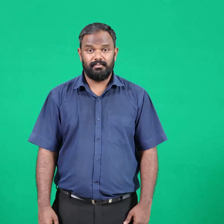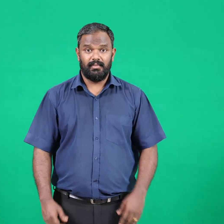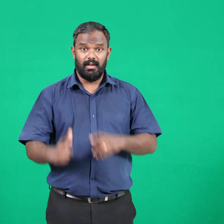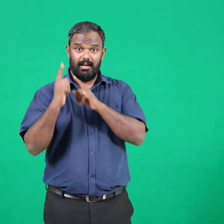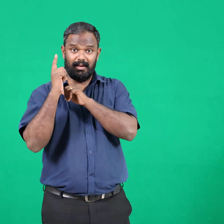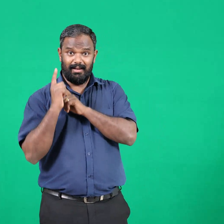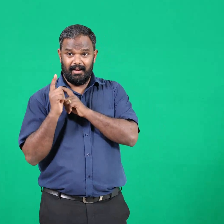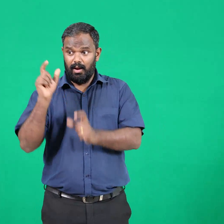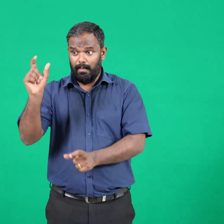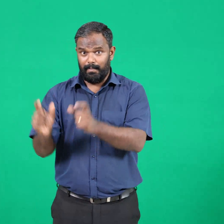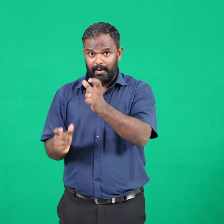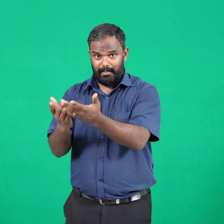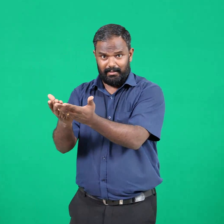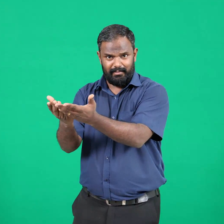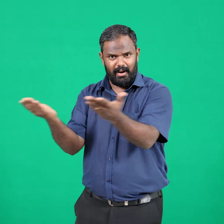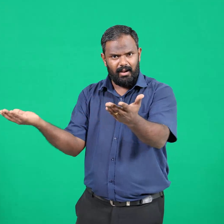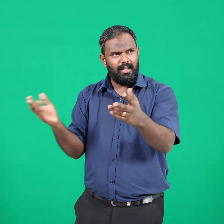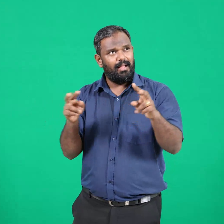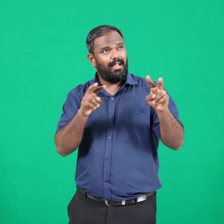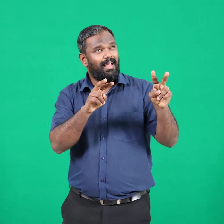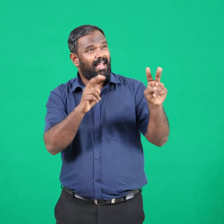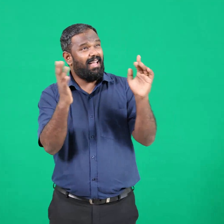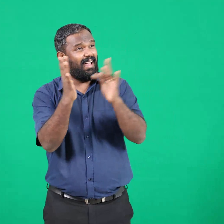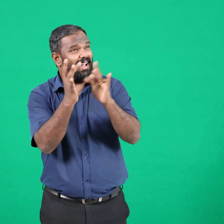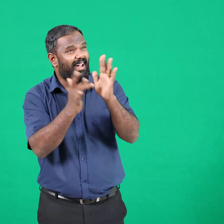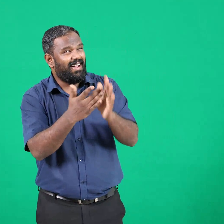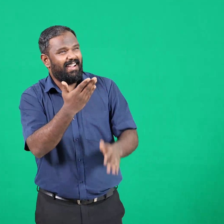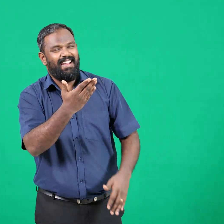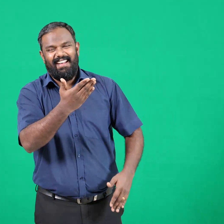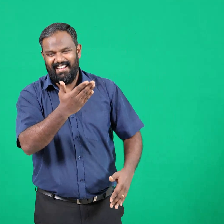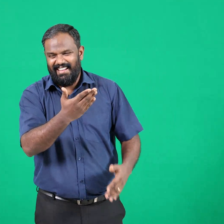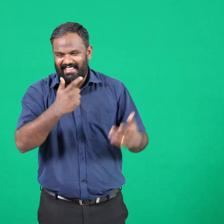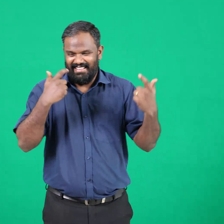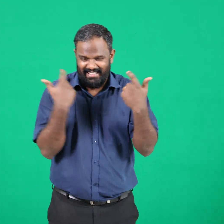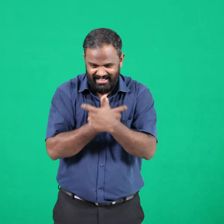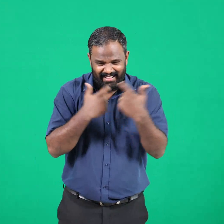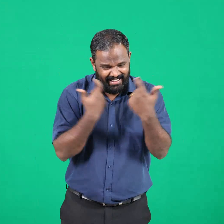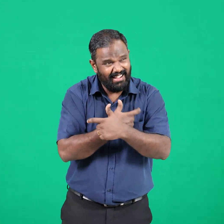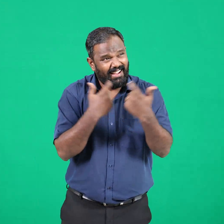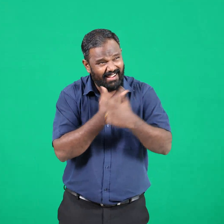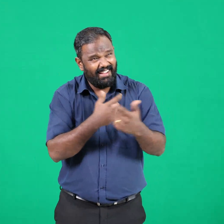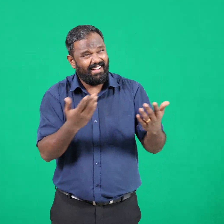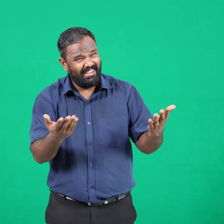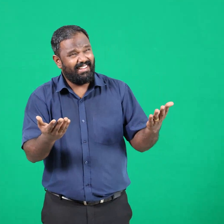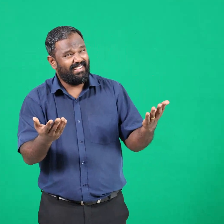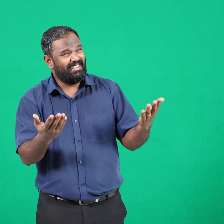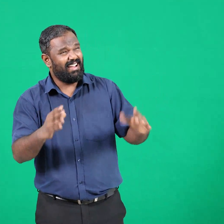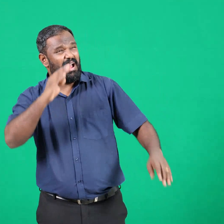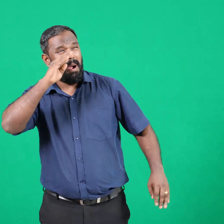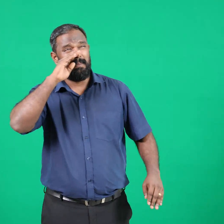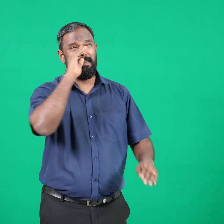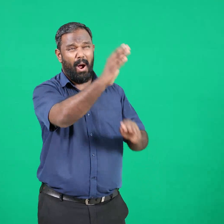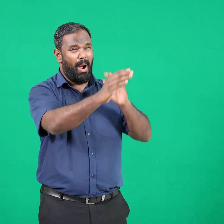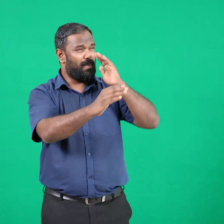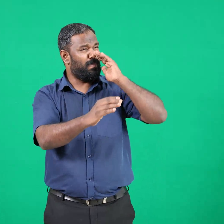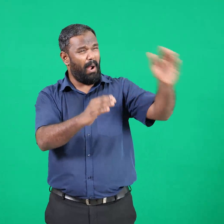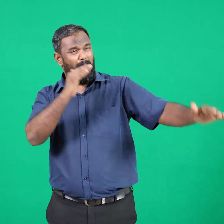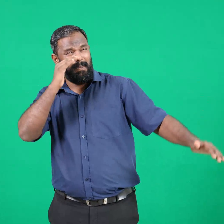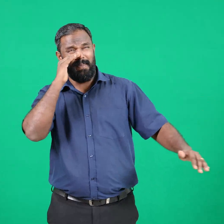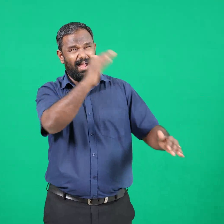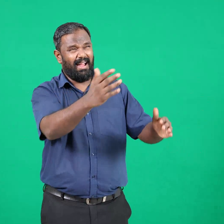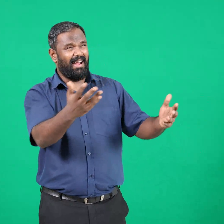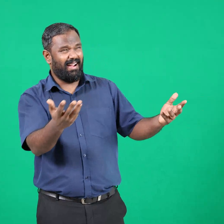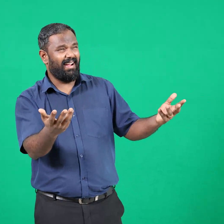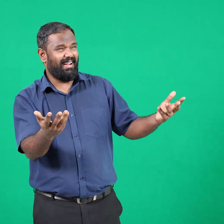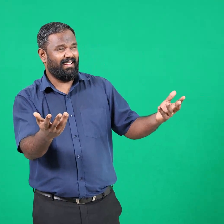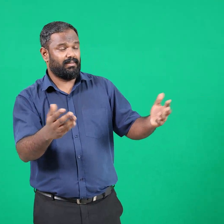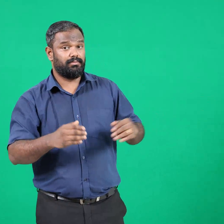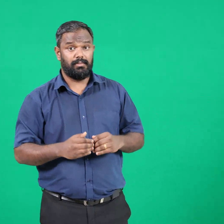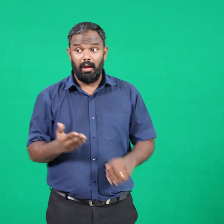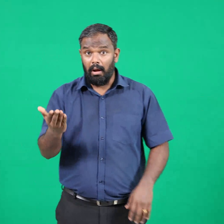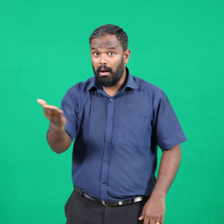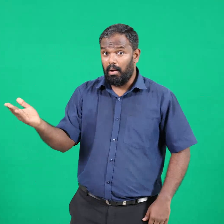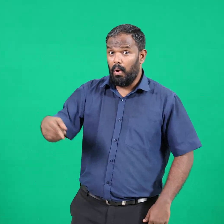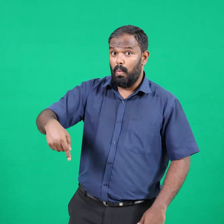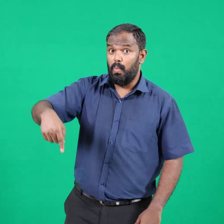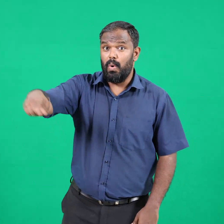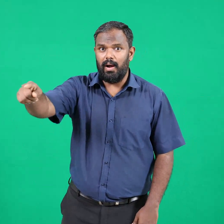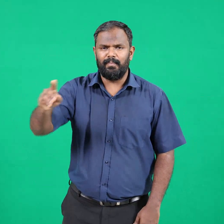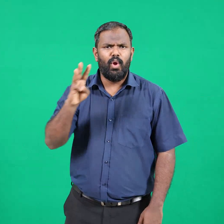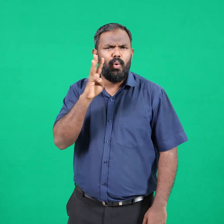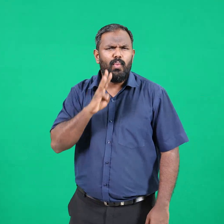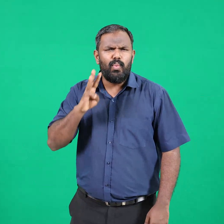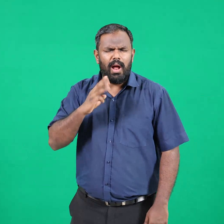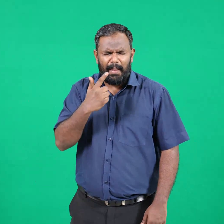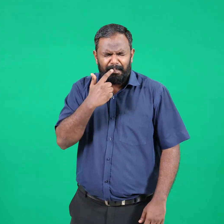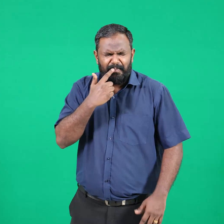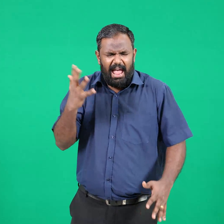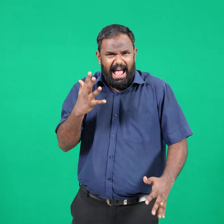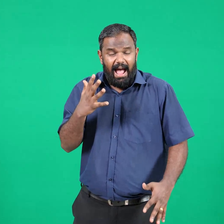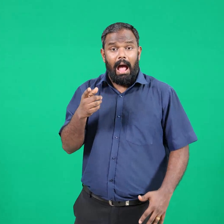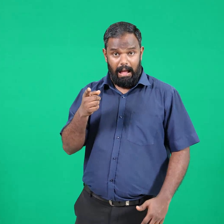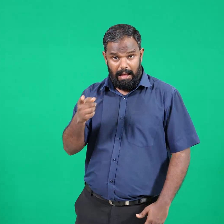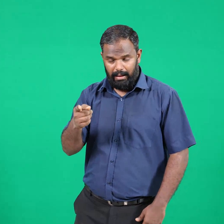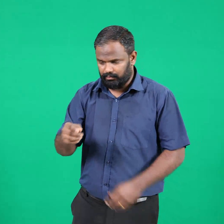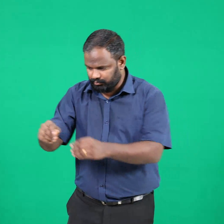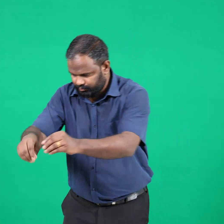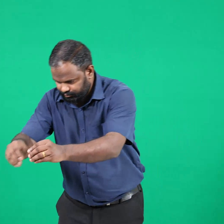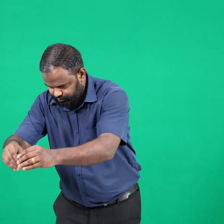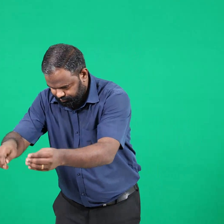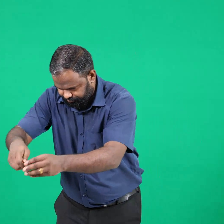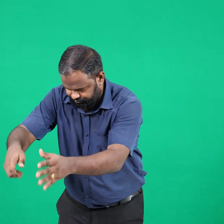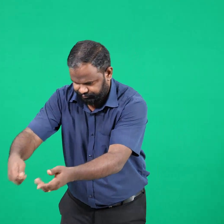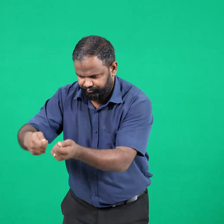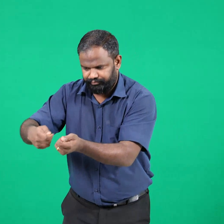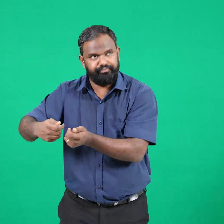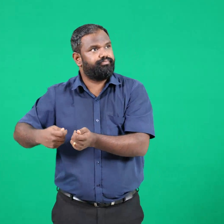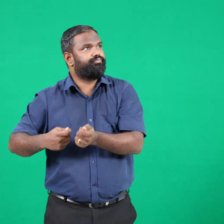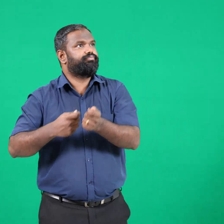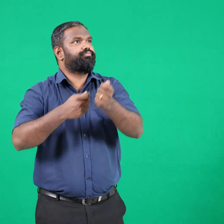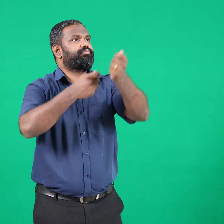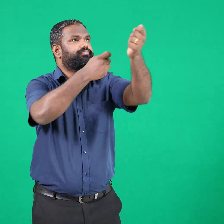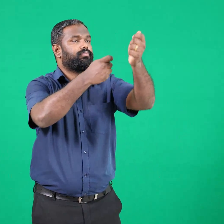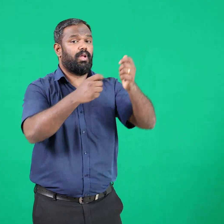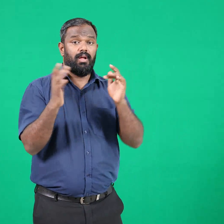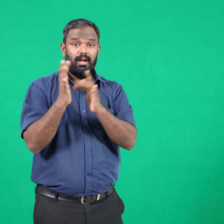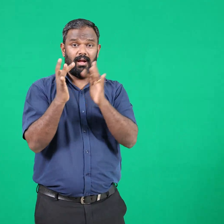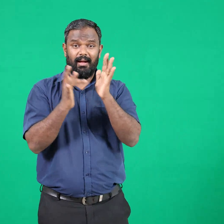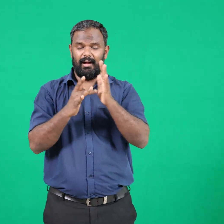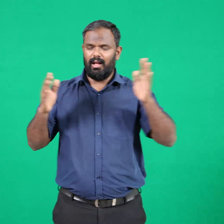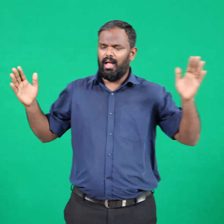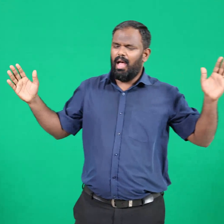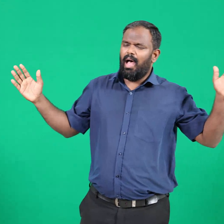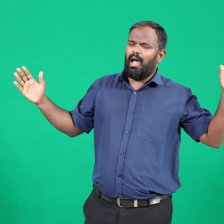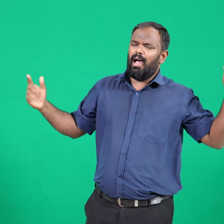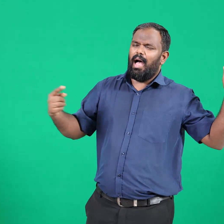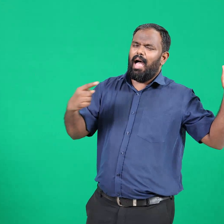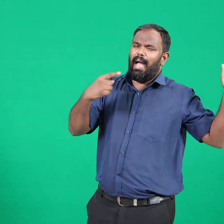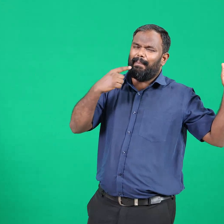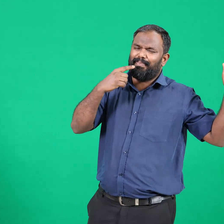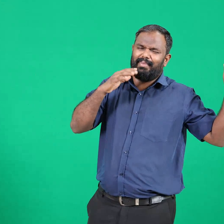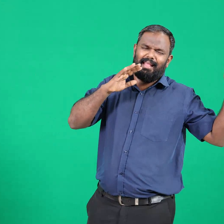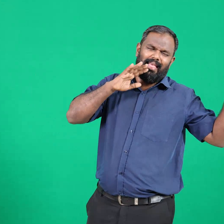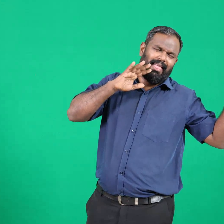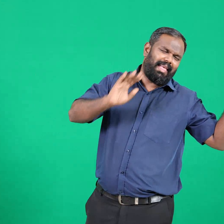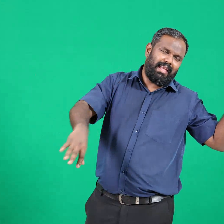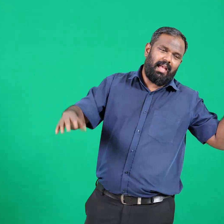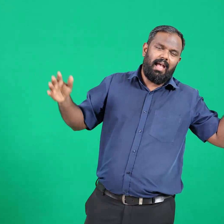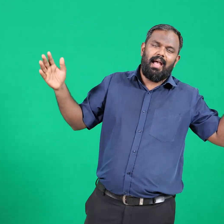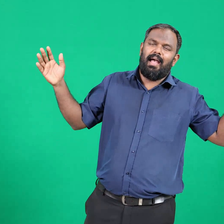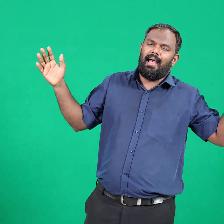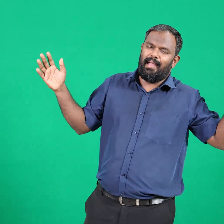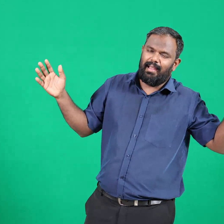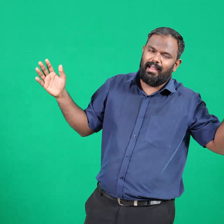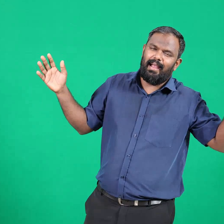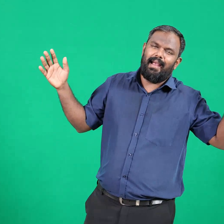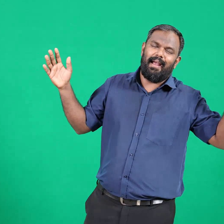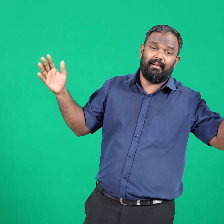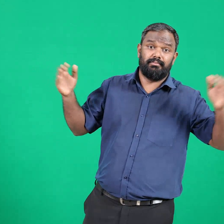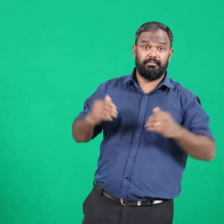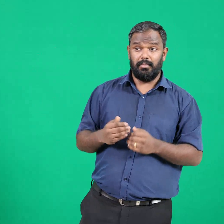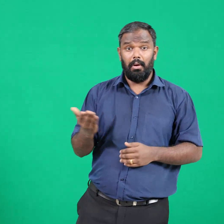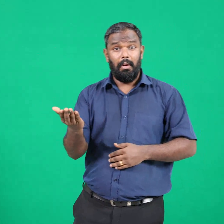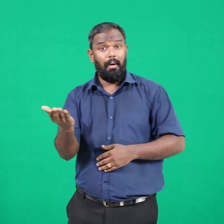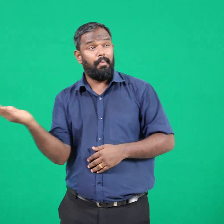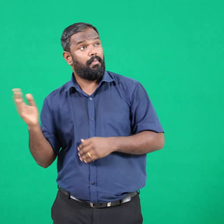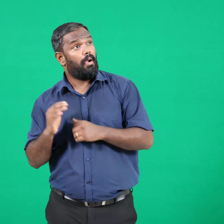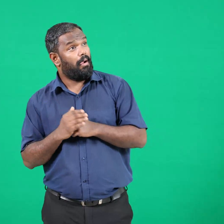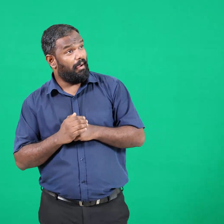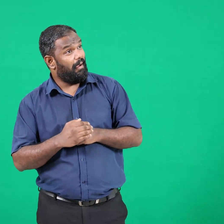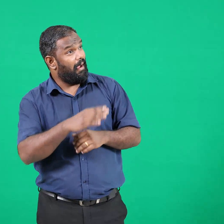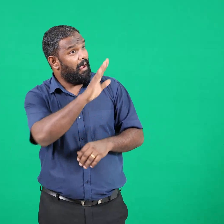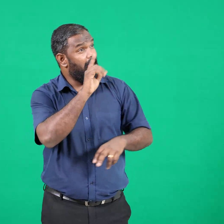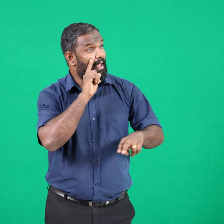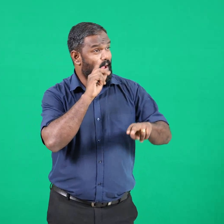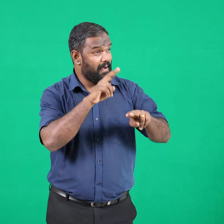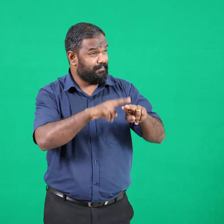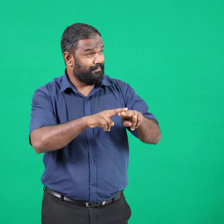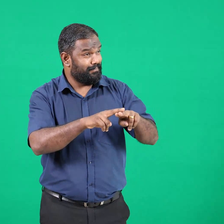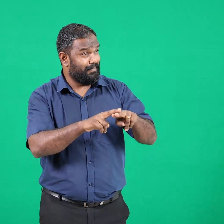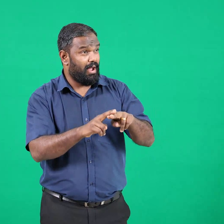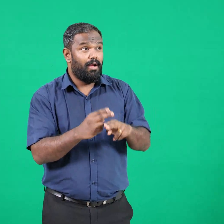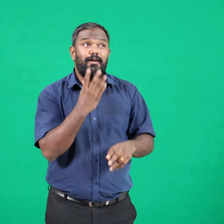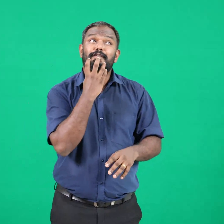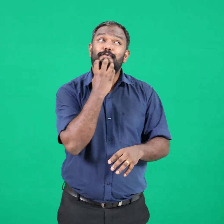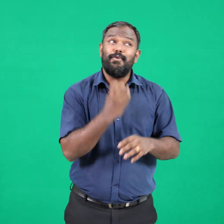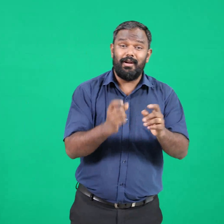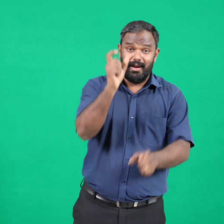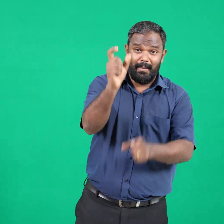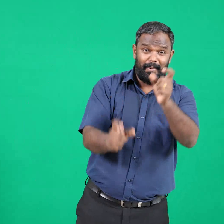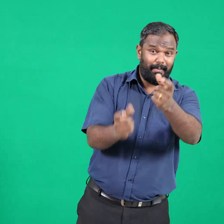The soldiers also mocked Him and came up to offer Him sour wine.